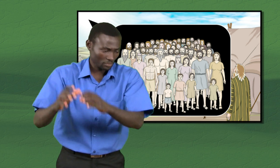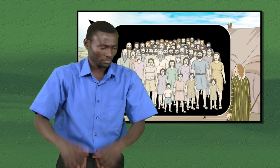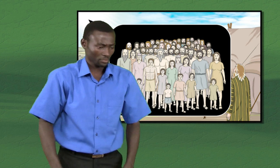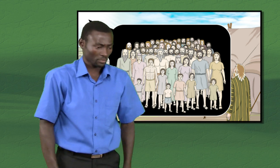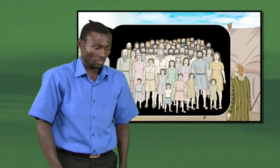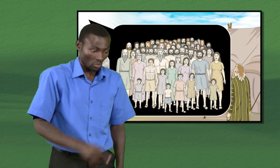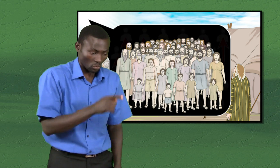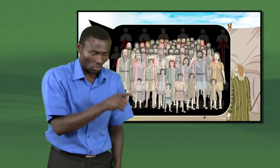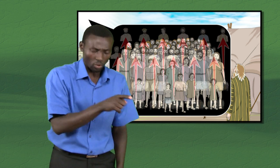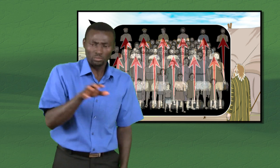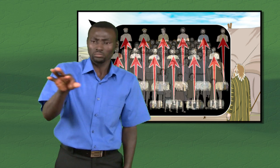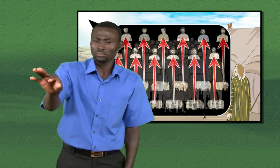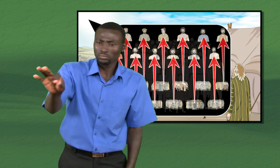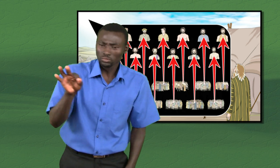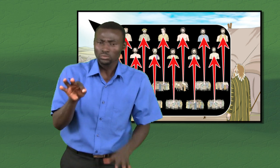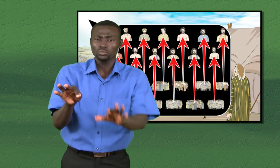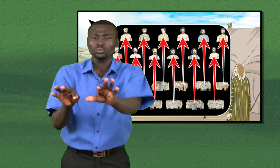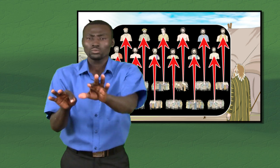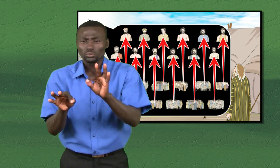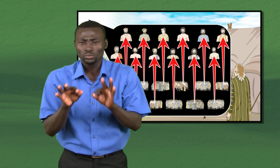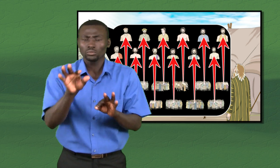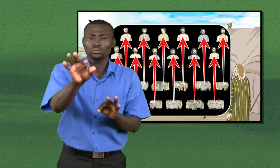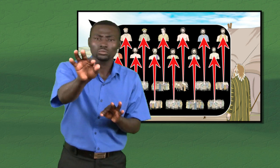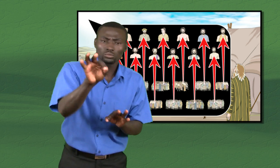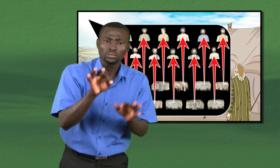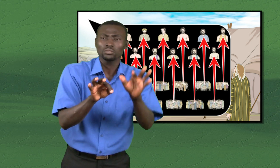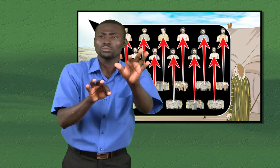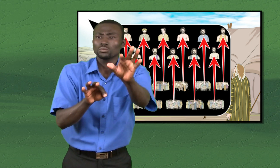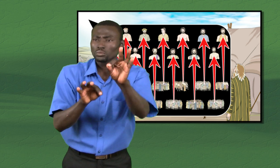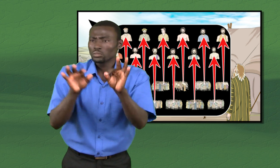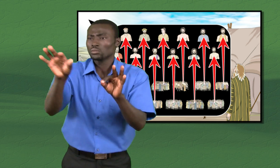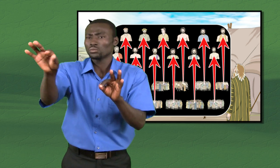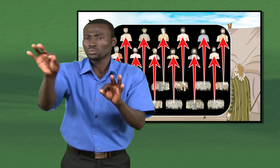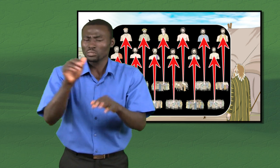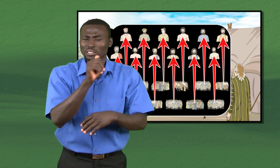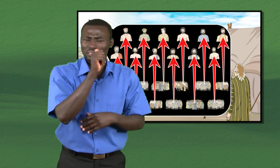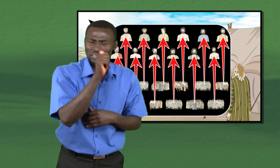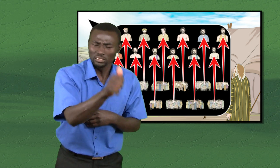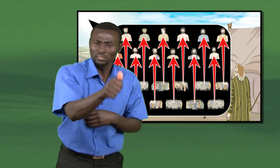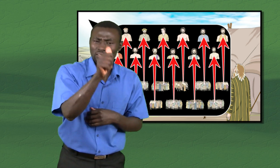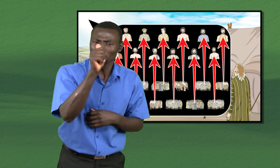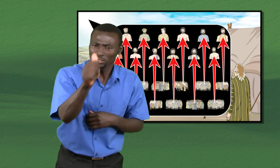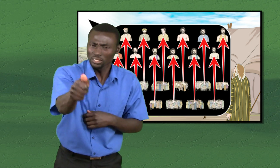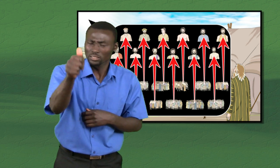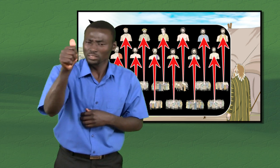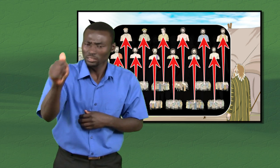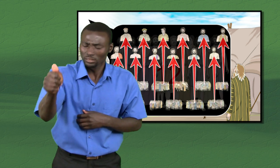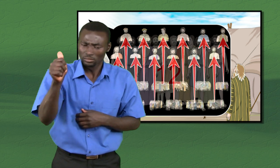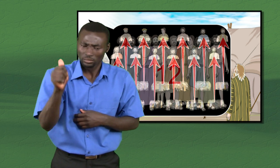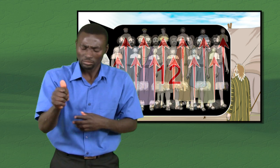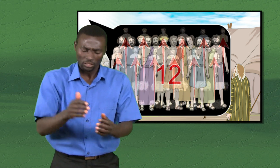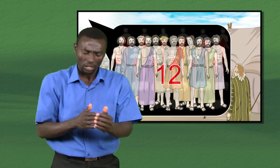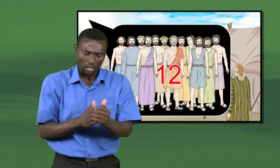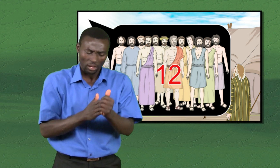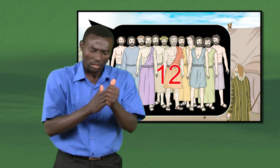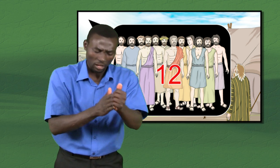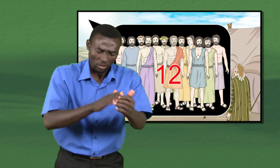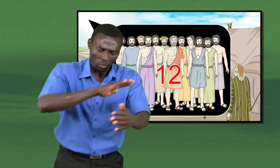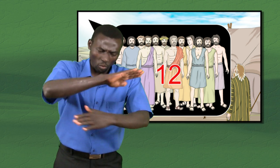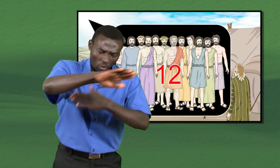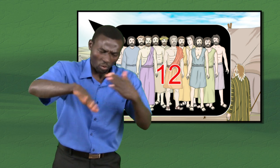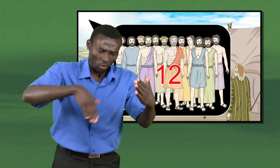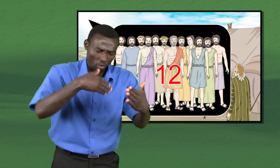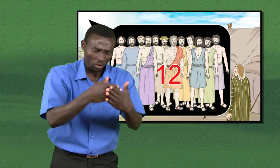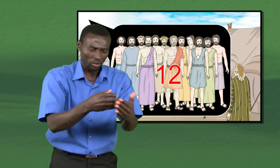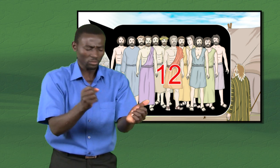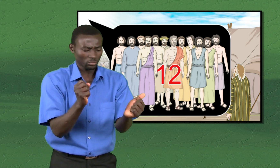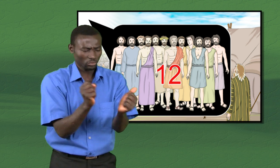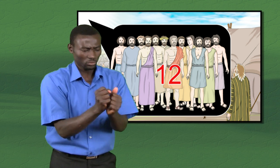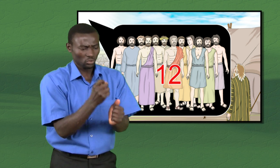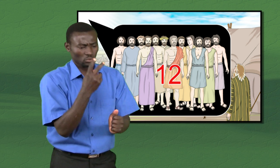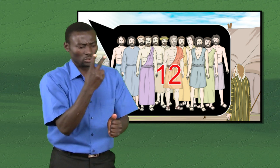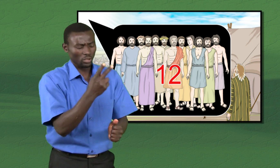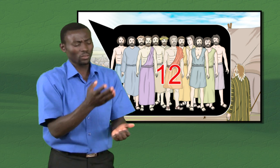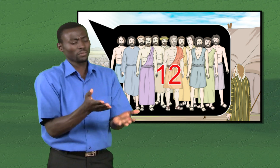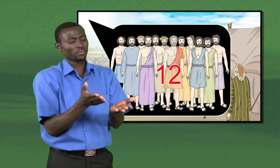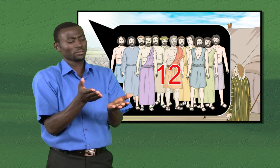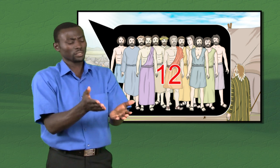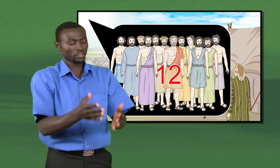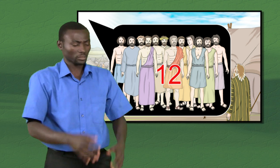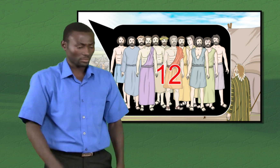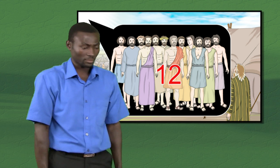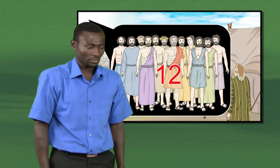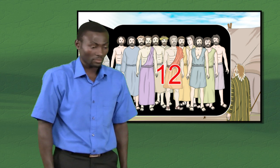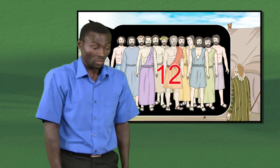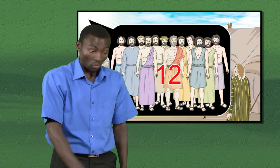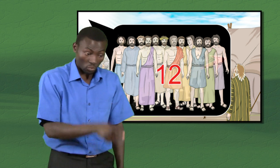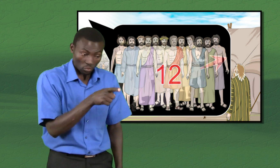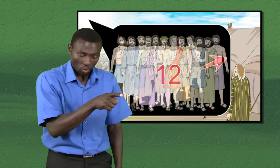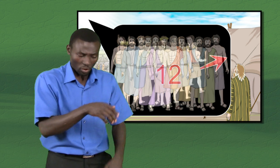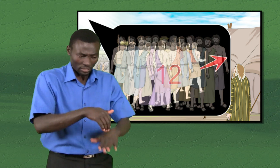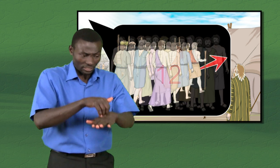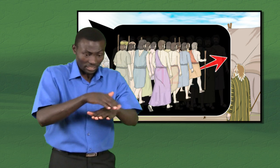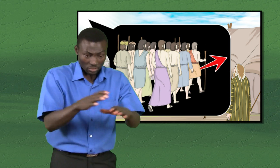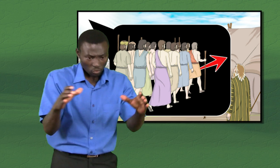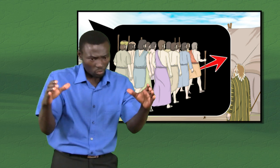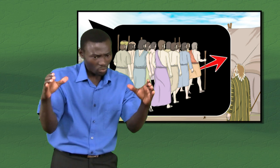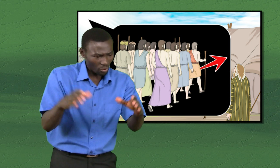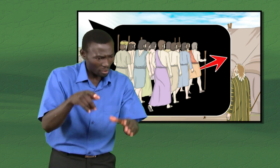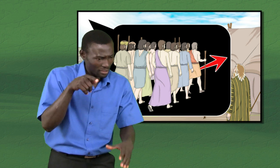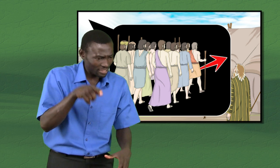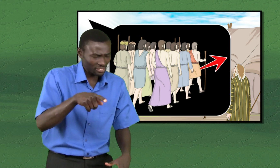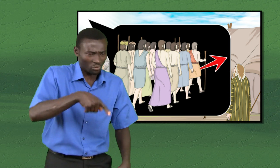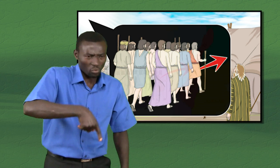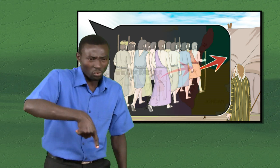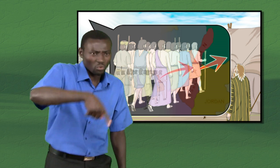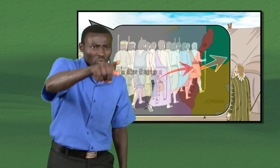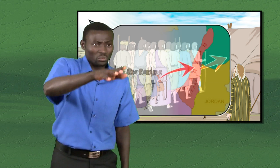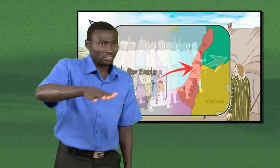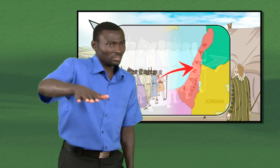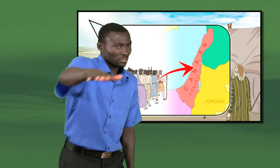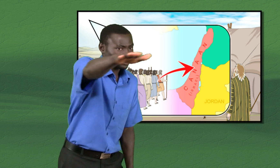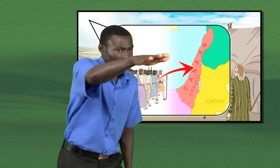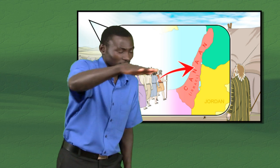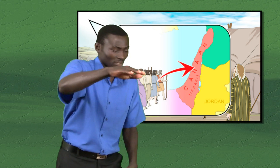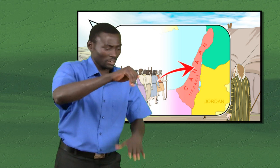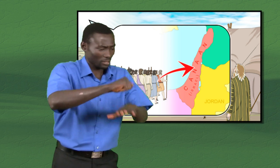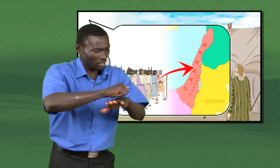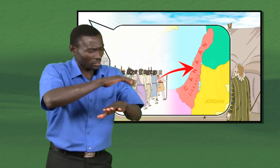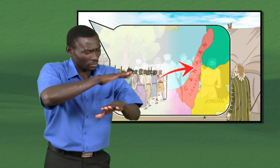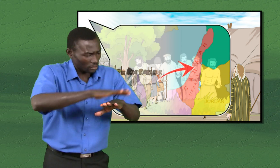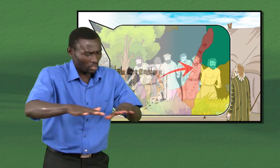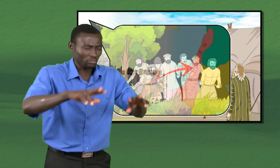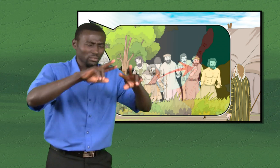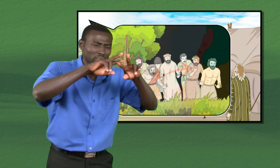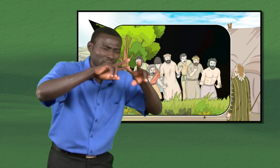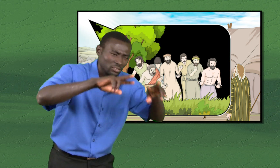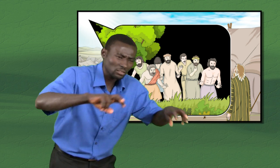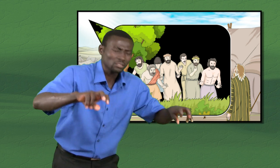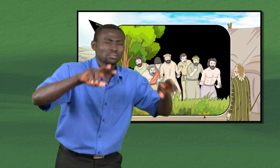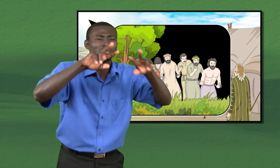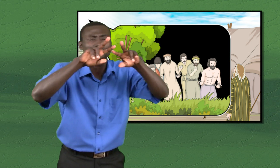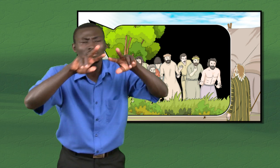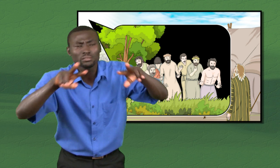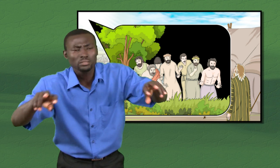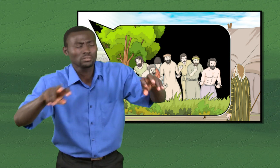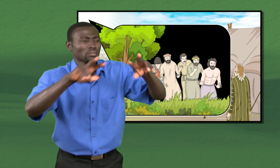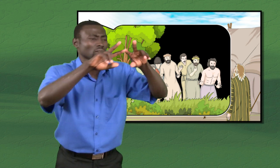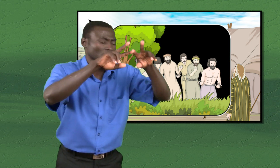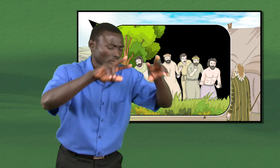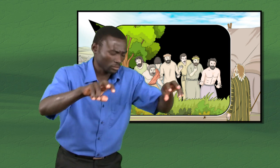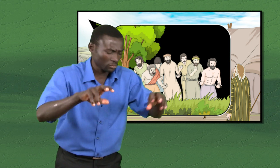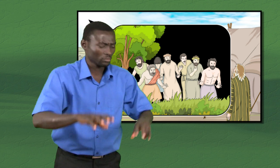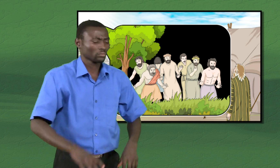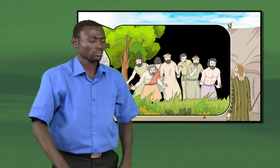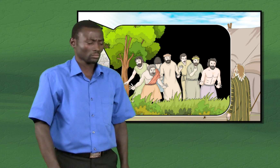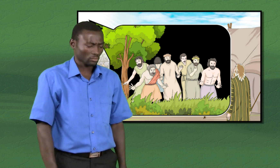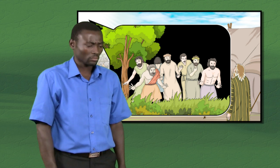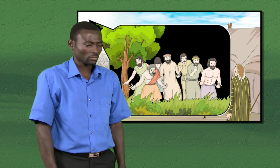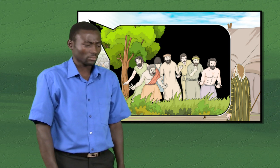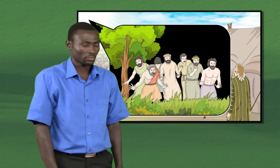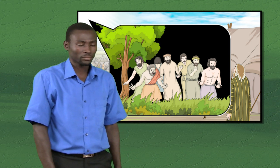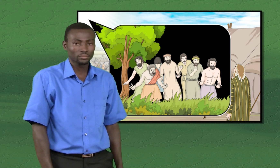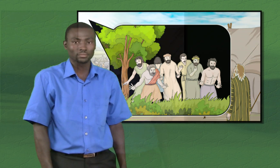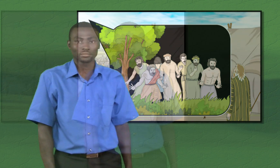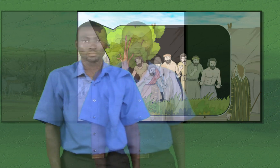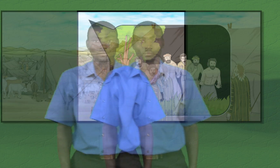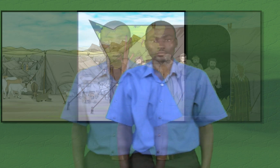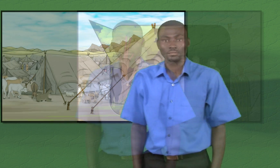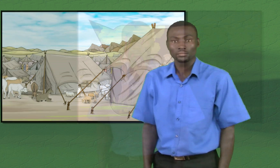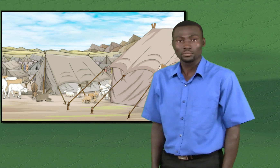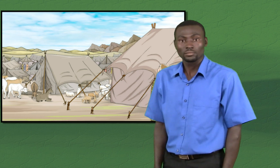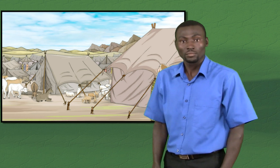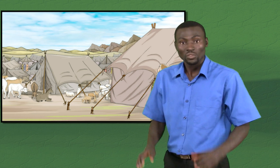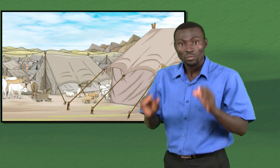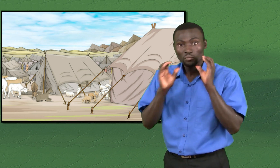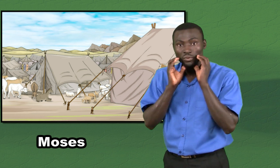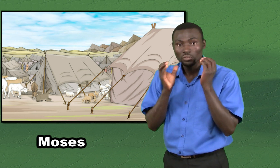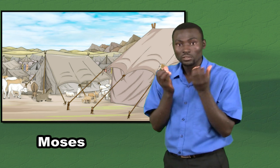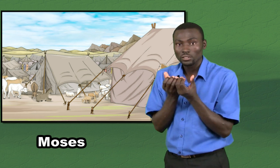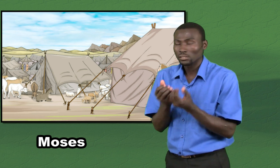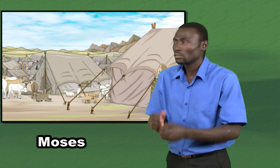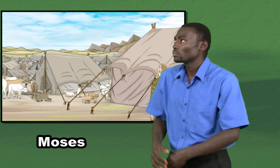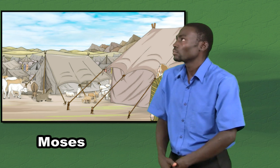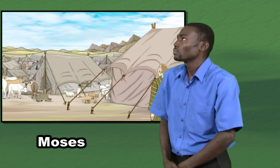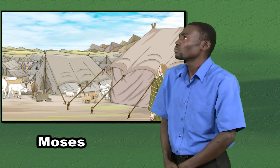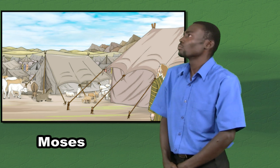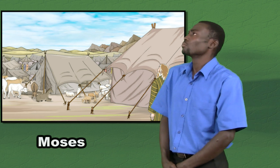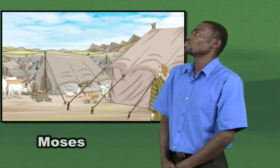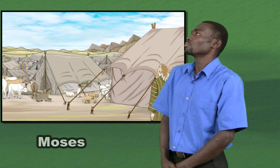From each of their fathers’ tribes send one man who is a leader among them.”